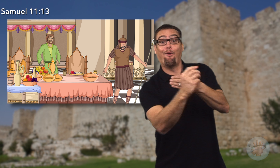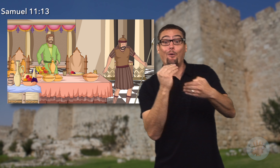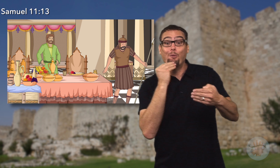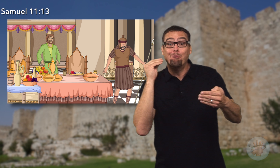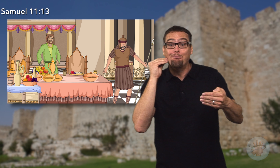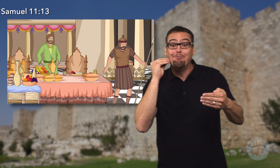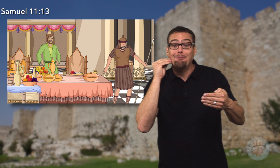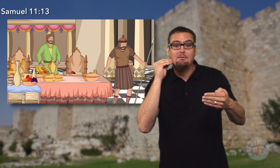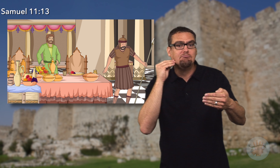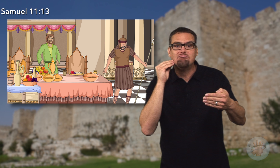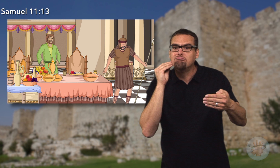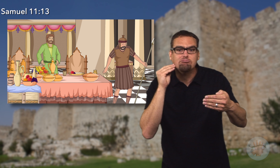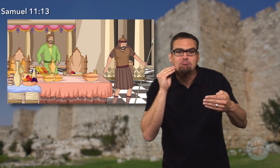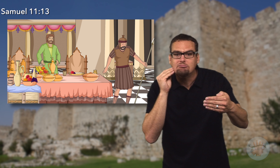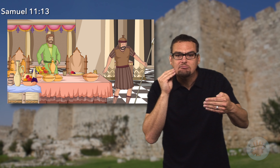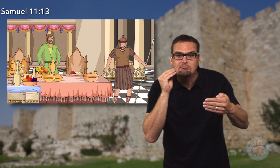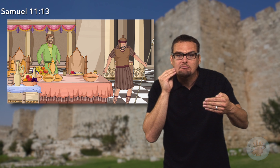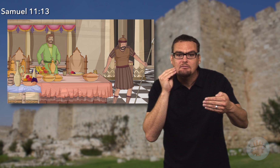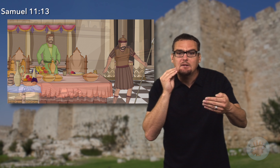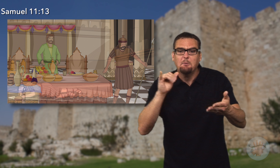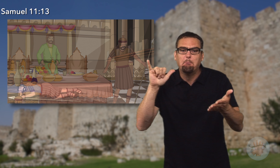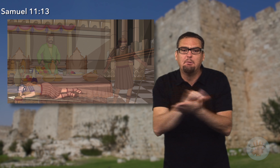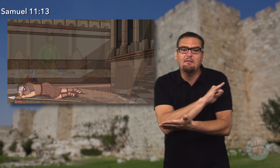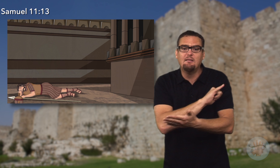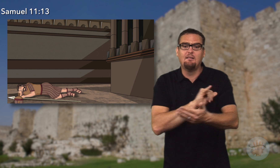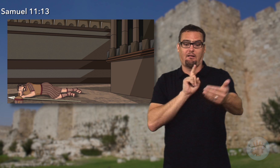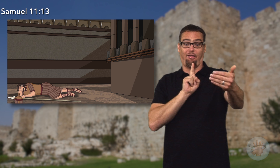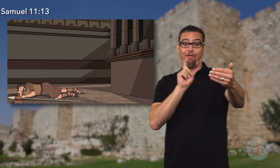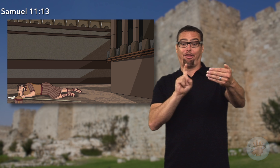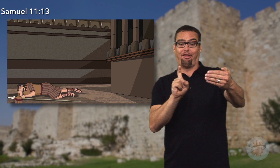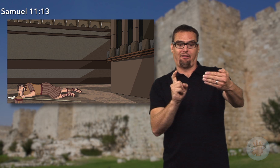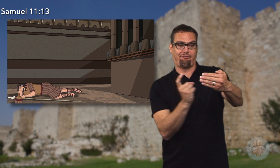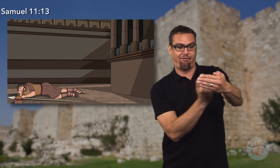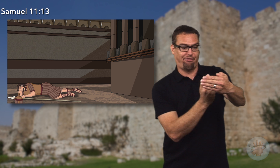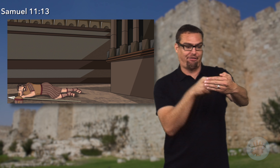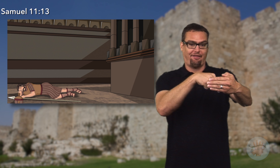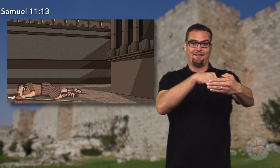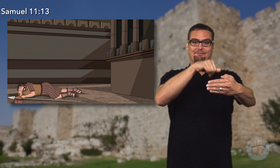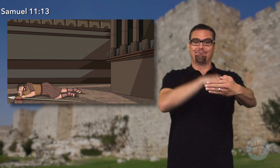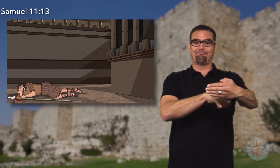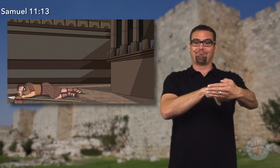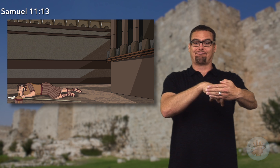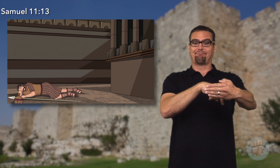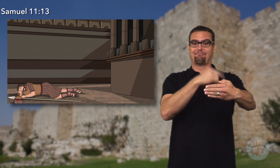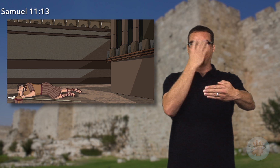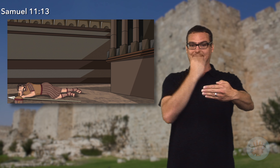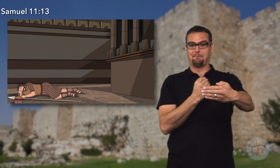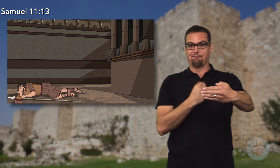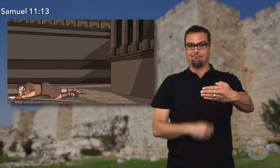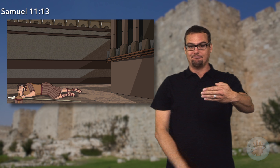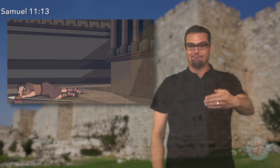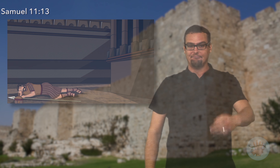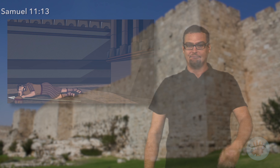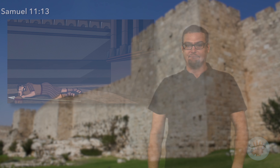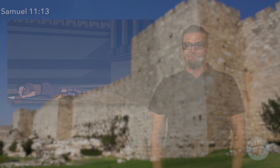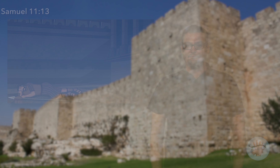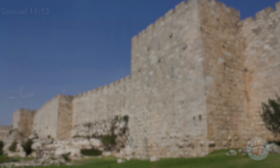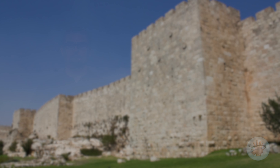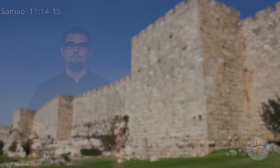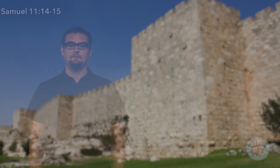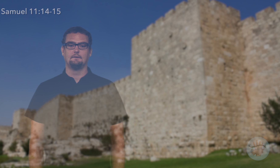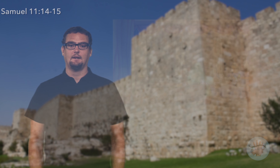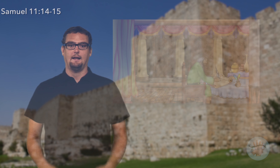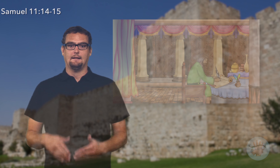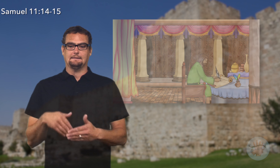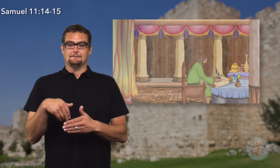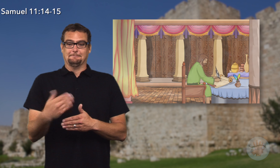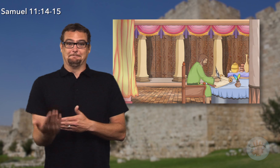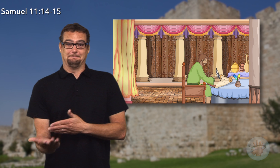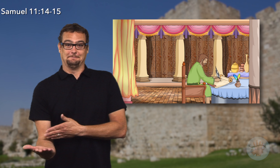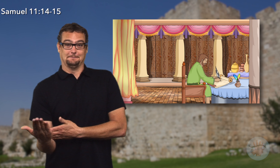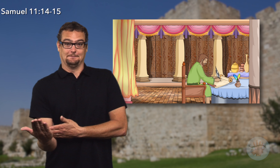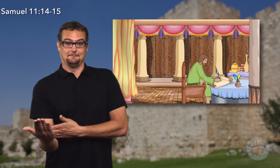And in the evening Uriah went out to lie down on his cot with his master’s servants, but he did not go home.